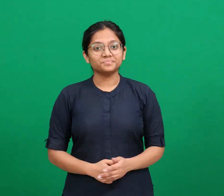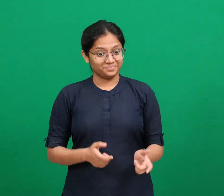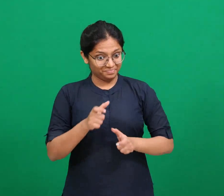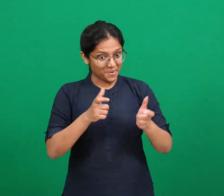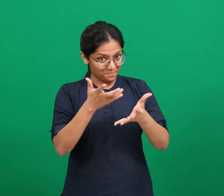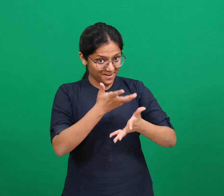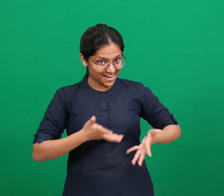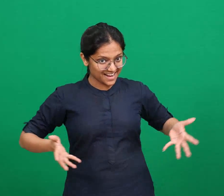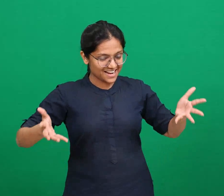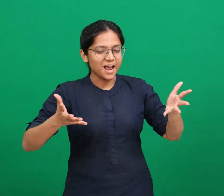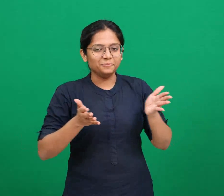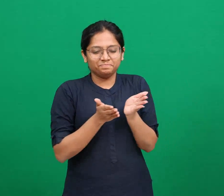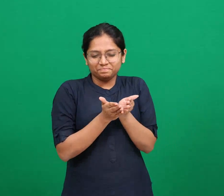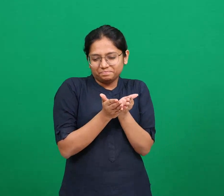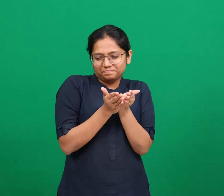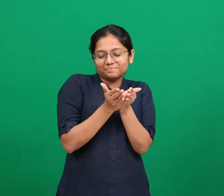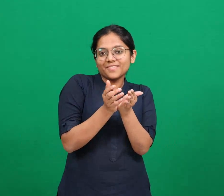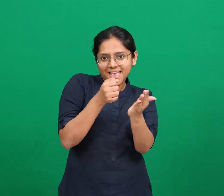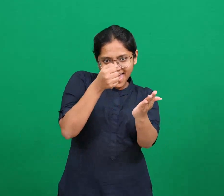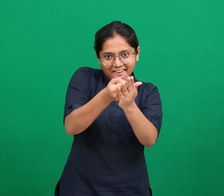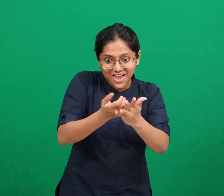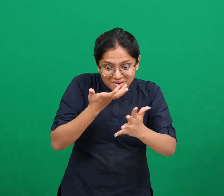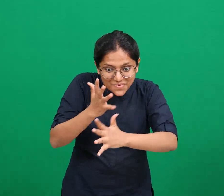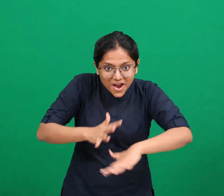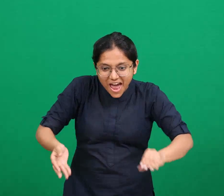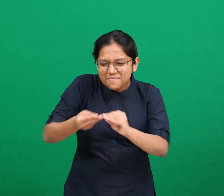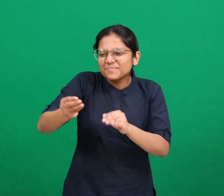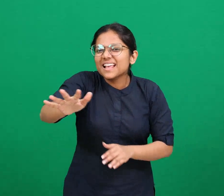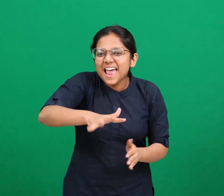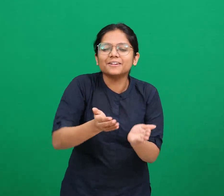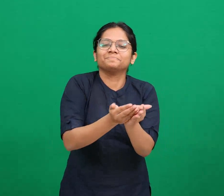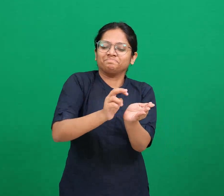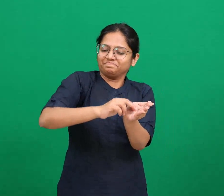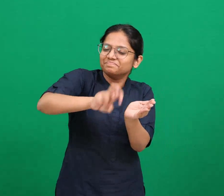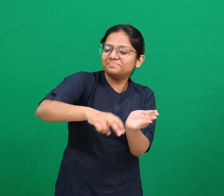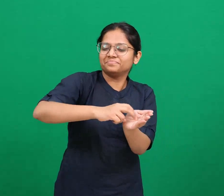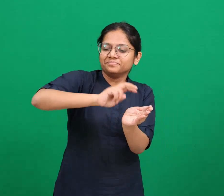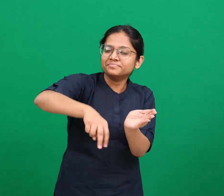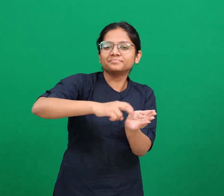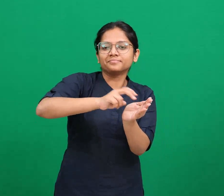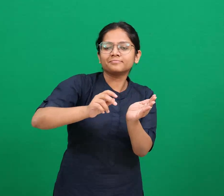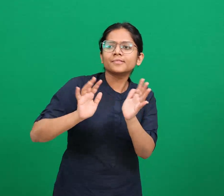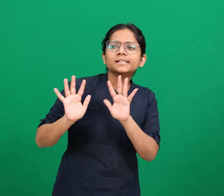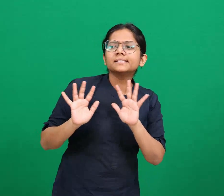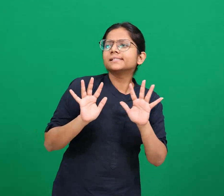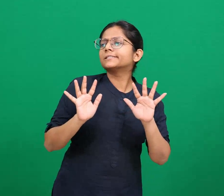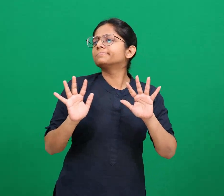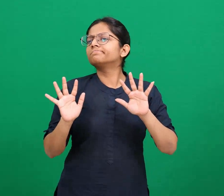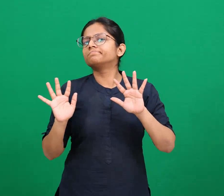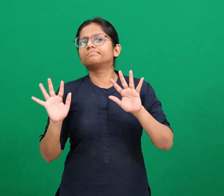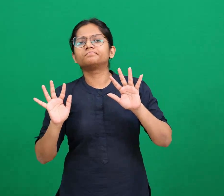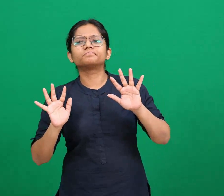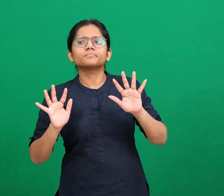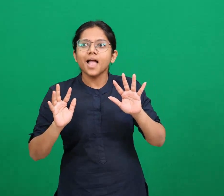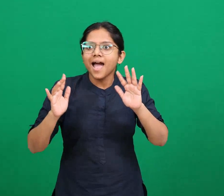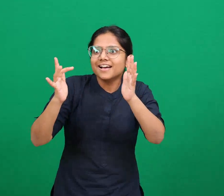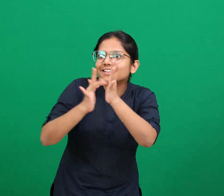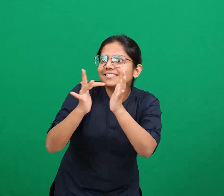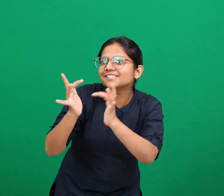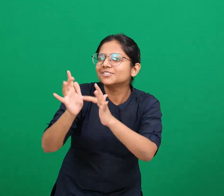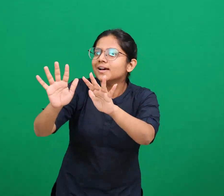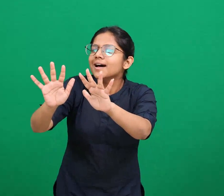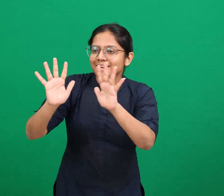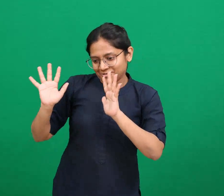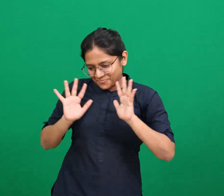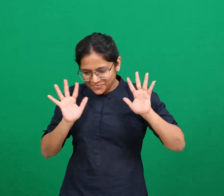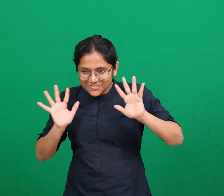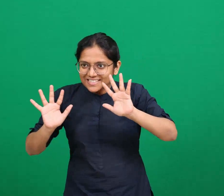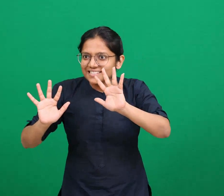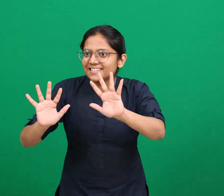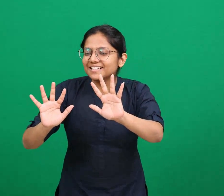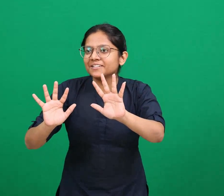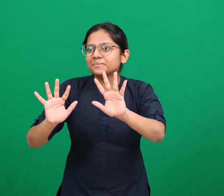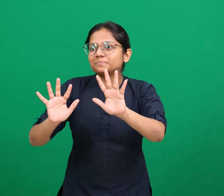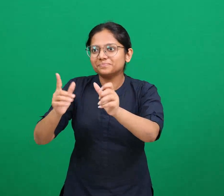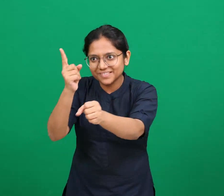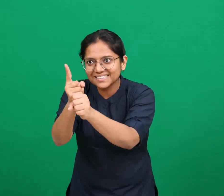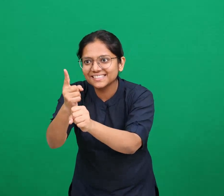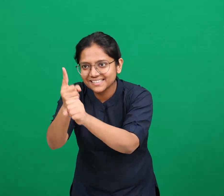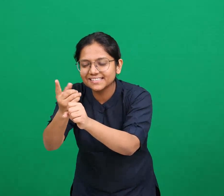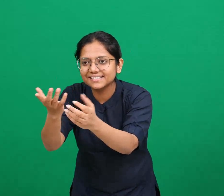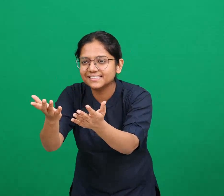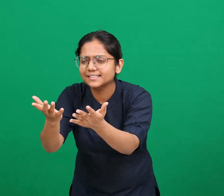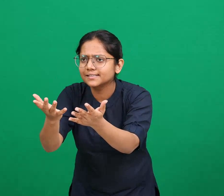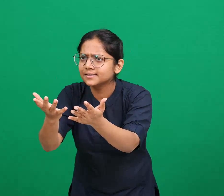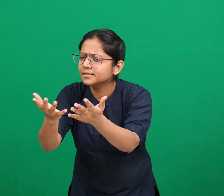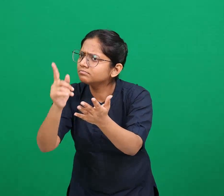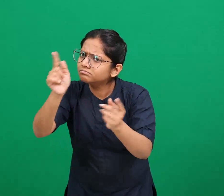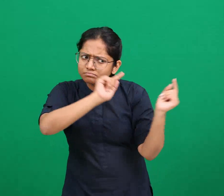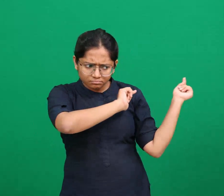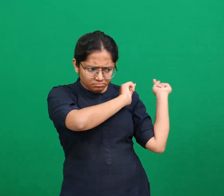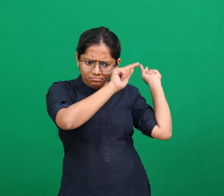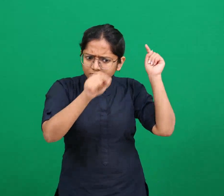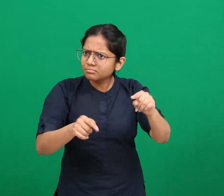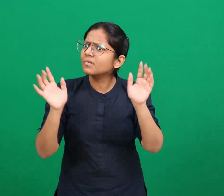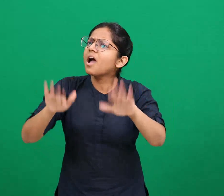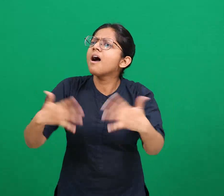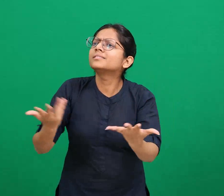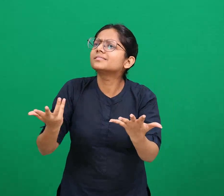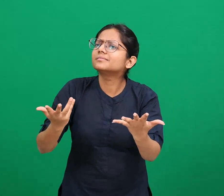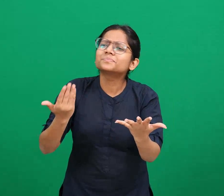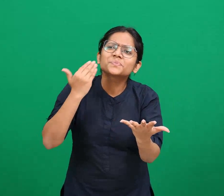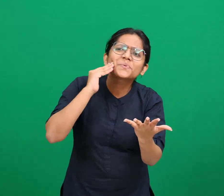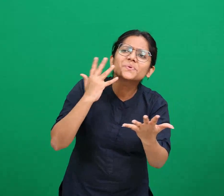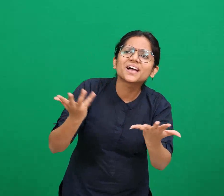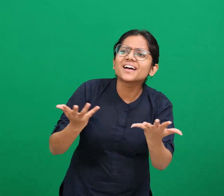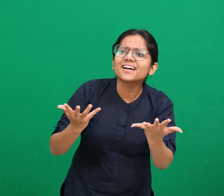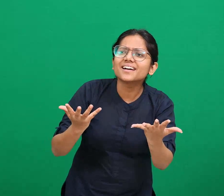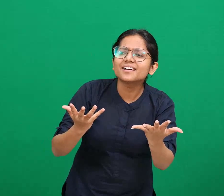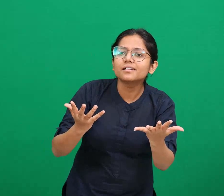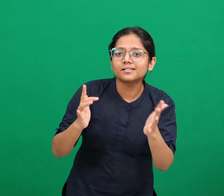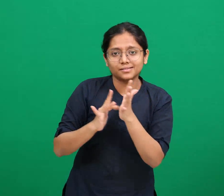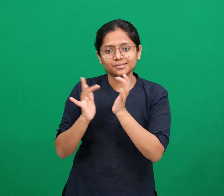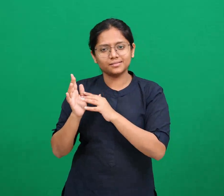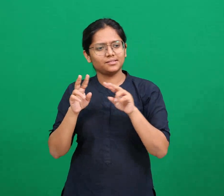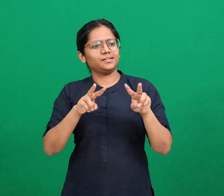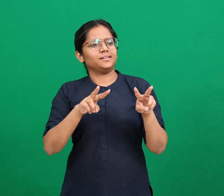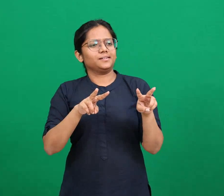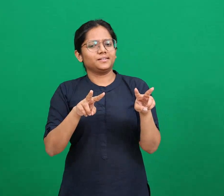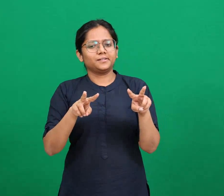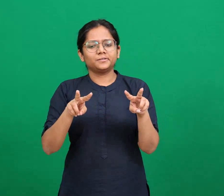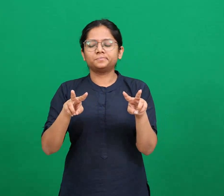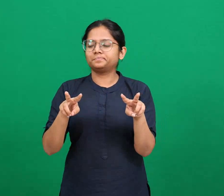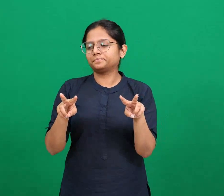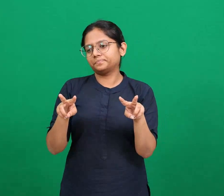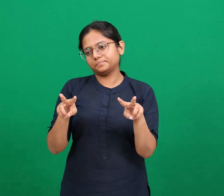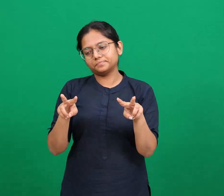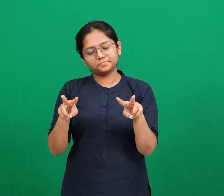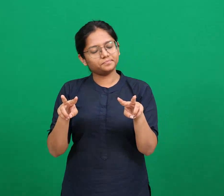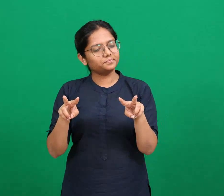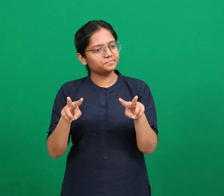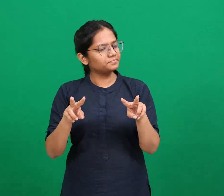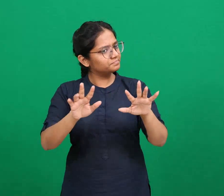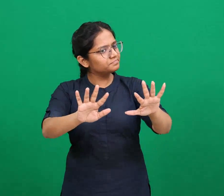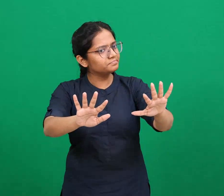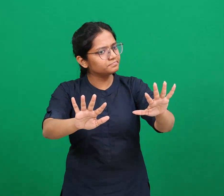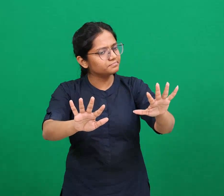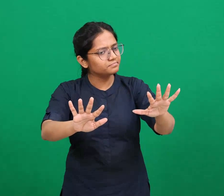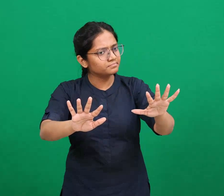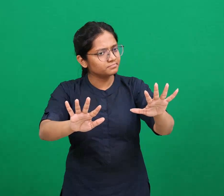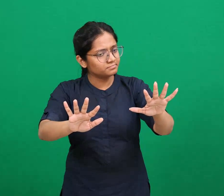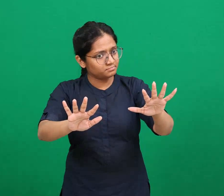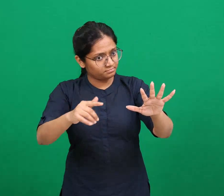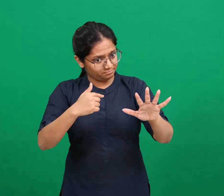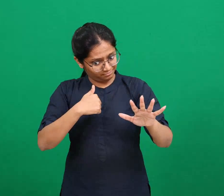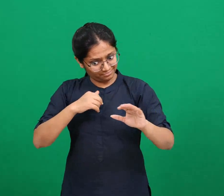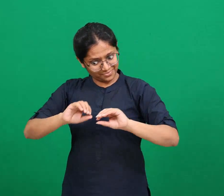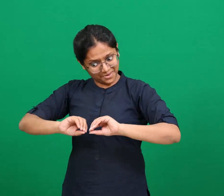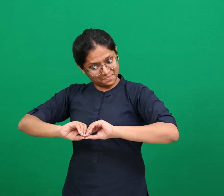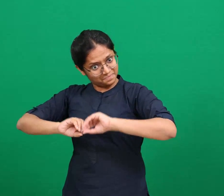When they found Him on the other side of the sea, they asked Him, "Rabbi, when did You get here?"